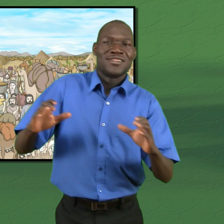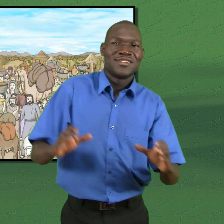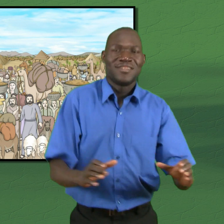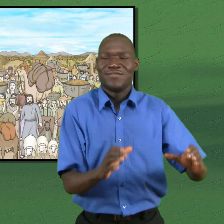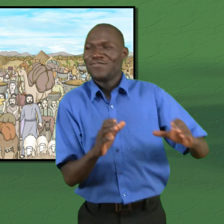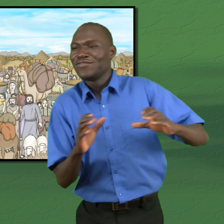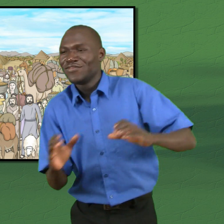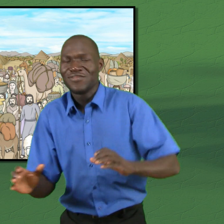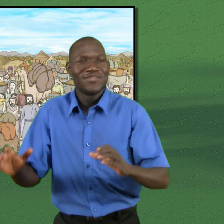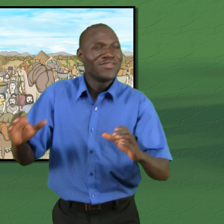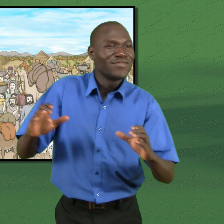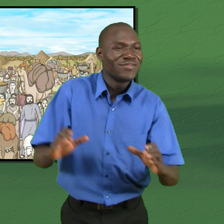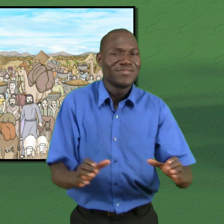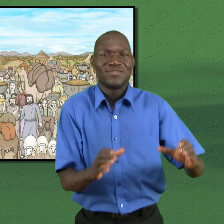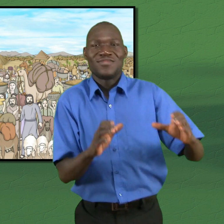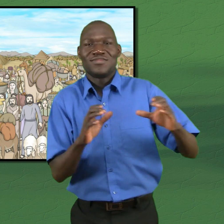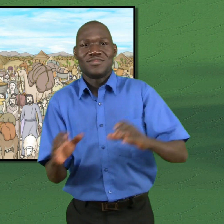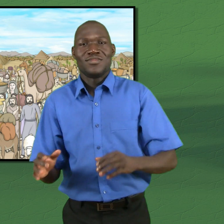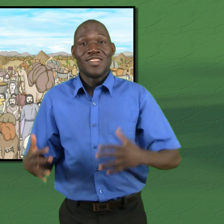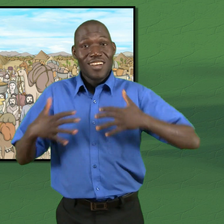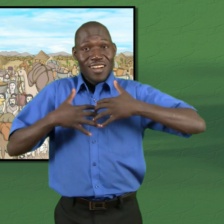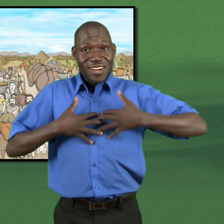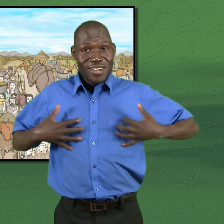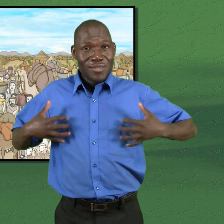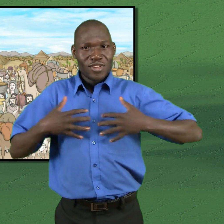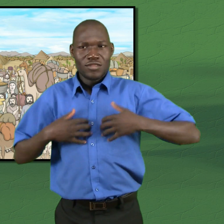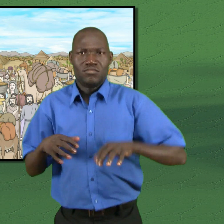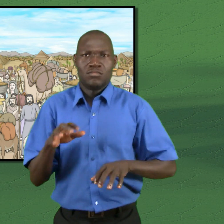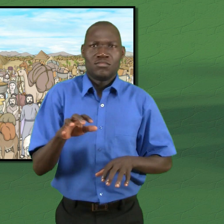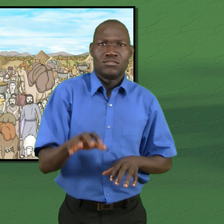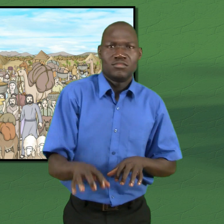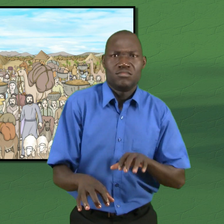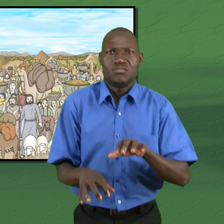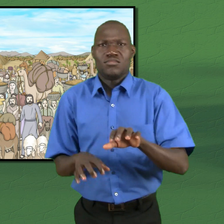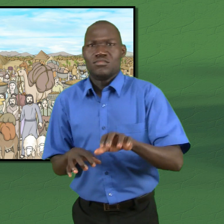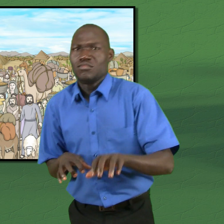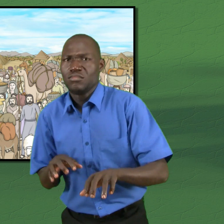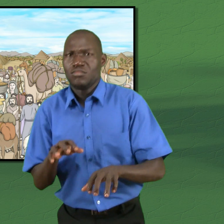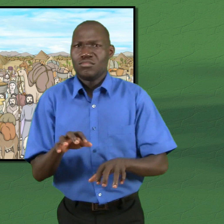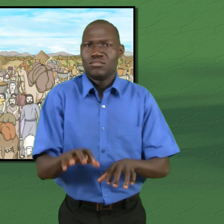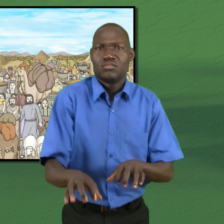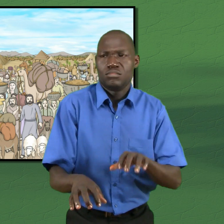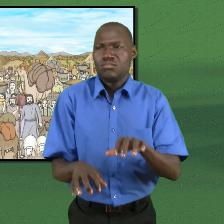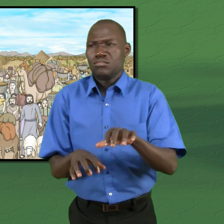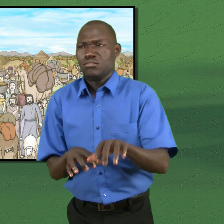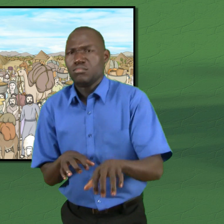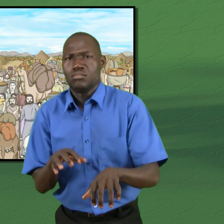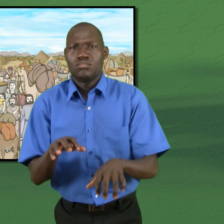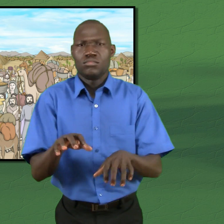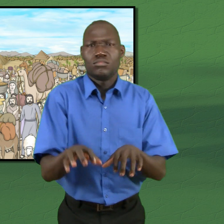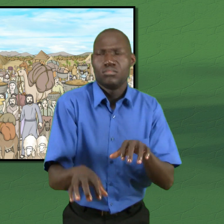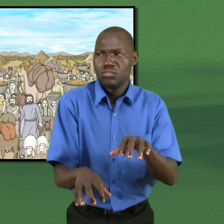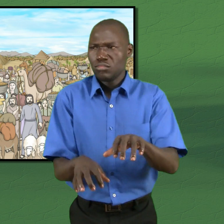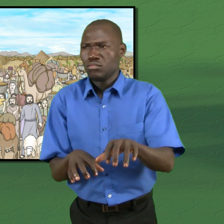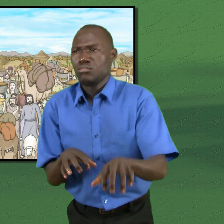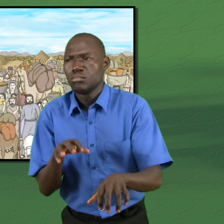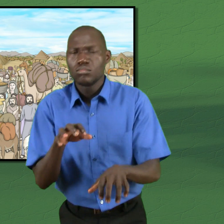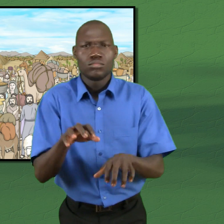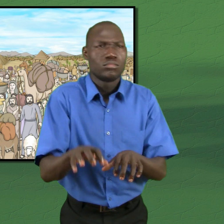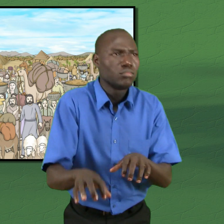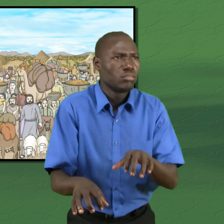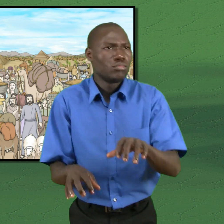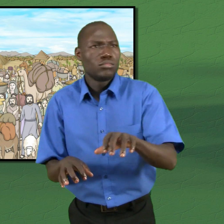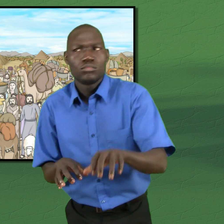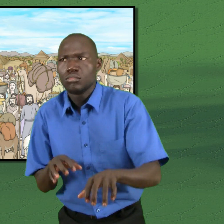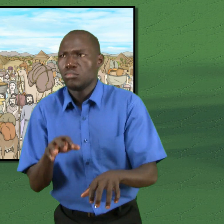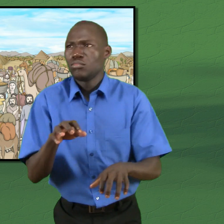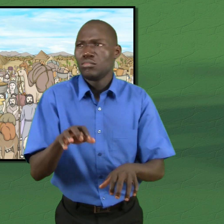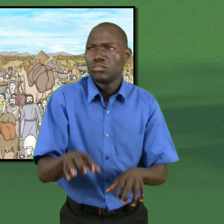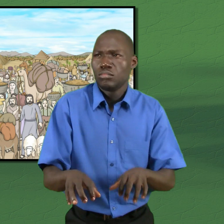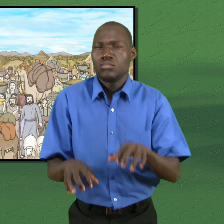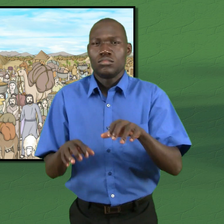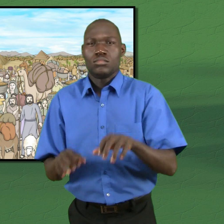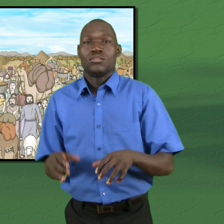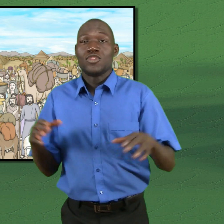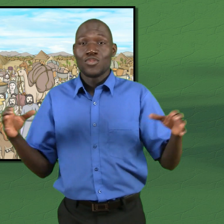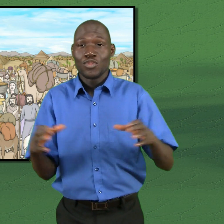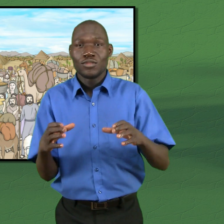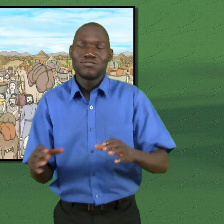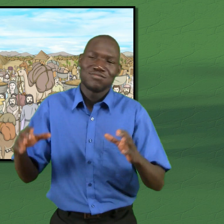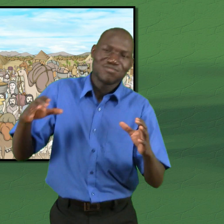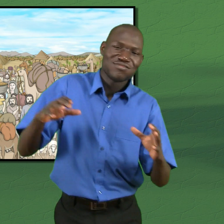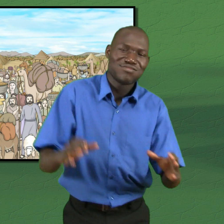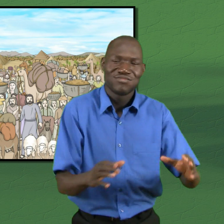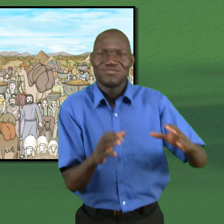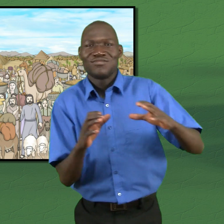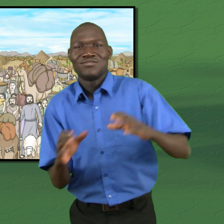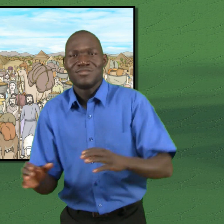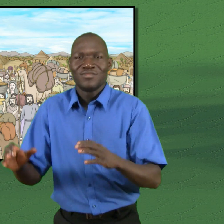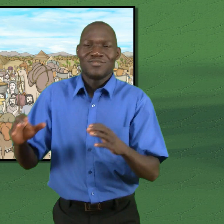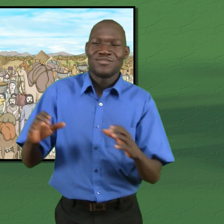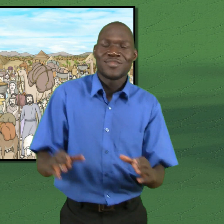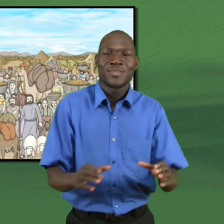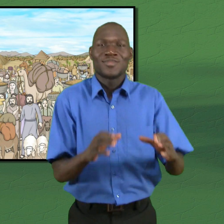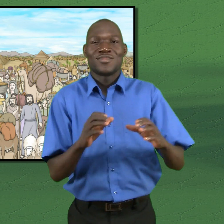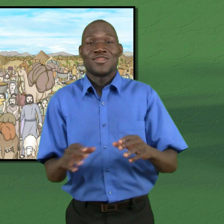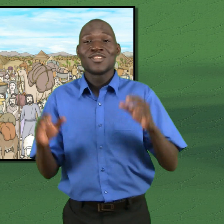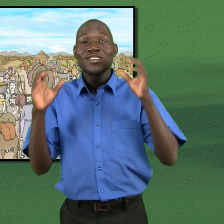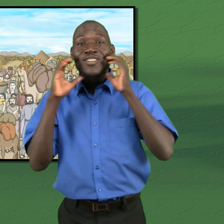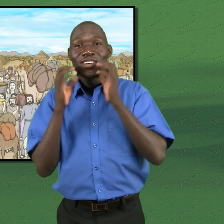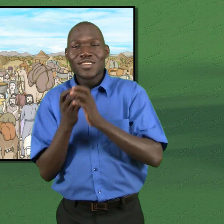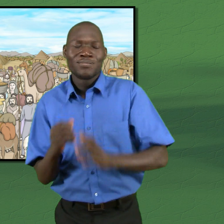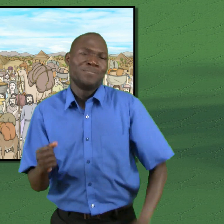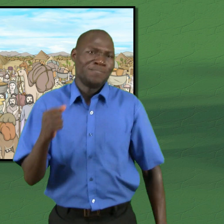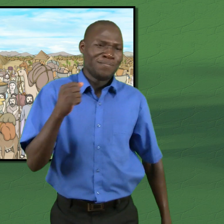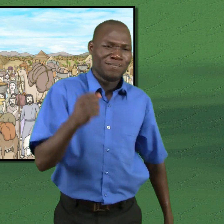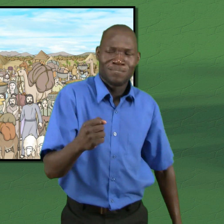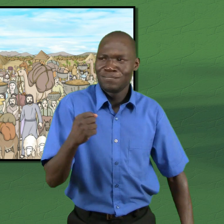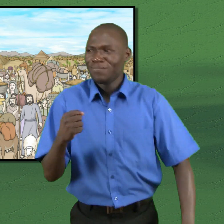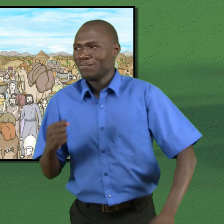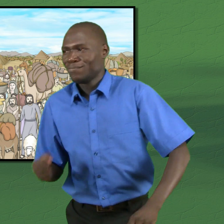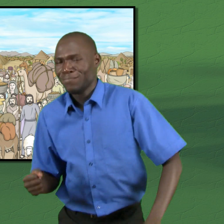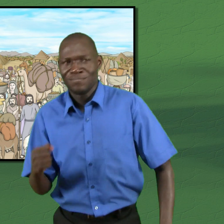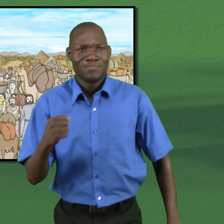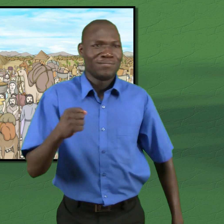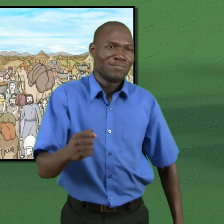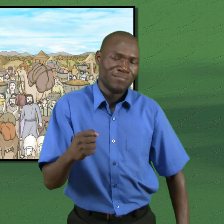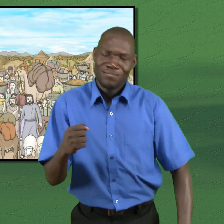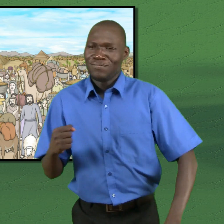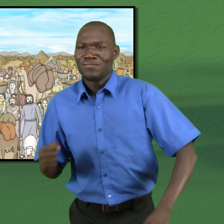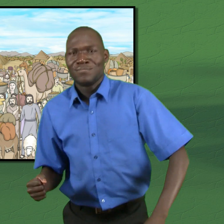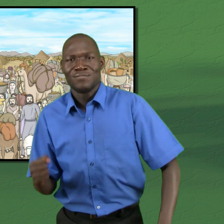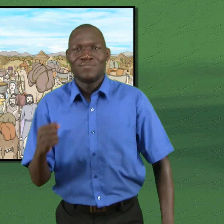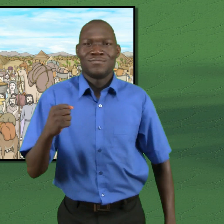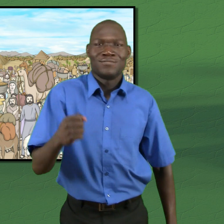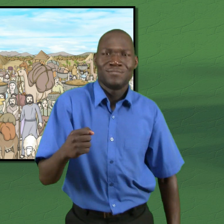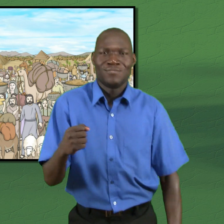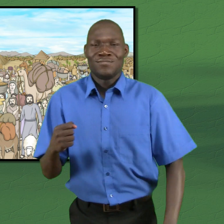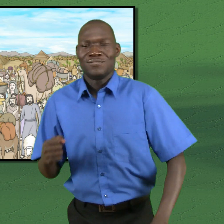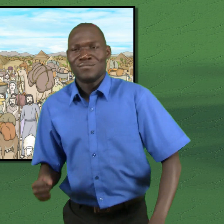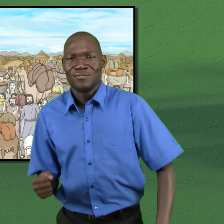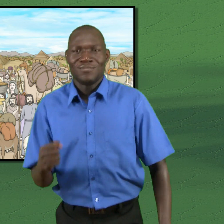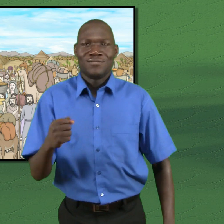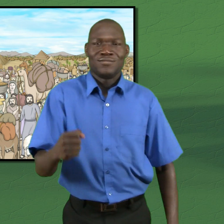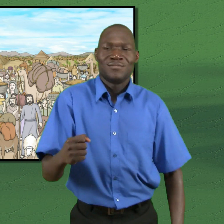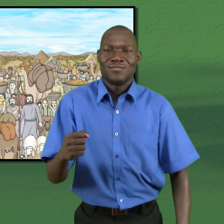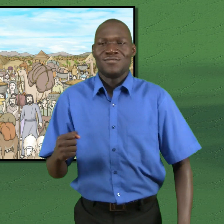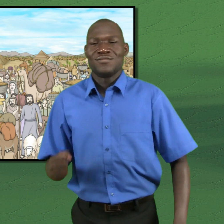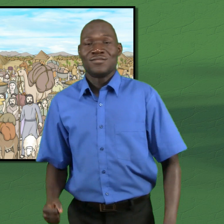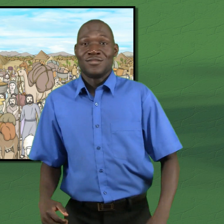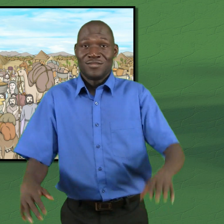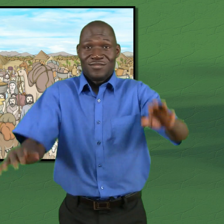And a mixed multitude also went up with them, along with great droves of livestock, both flocks and herds.